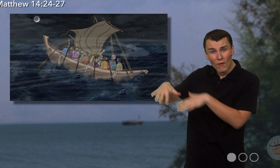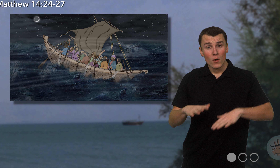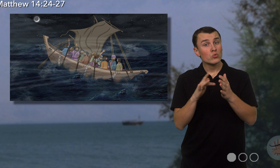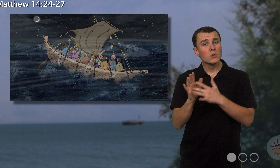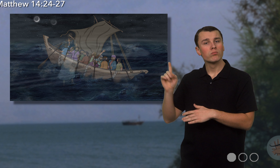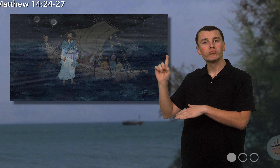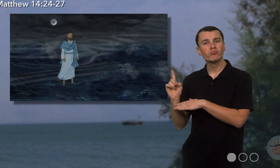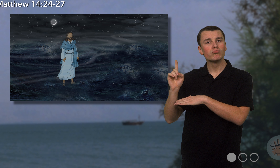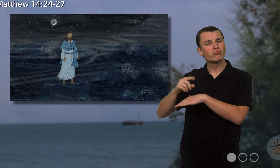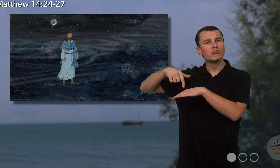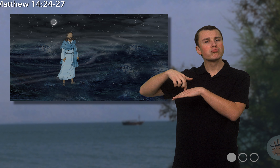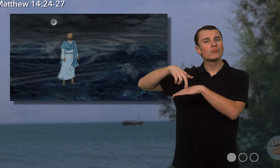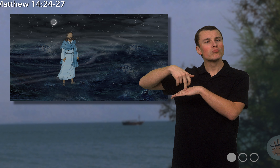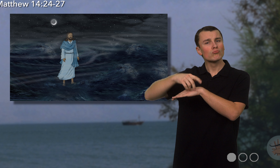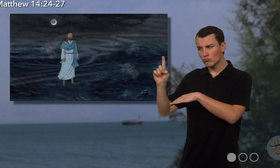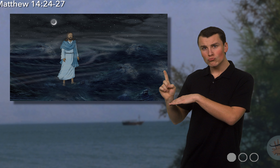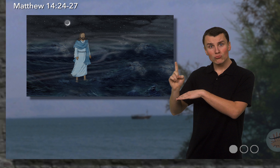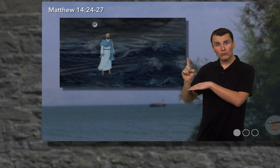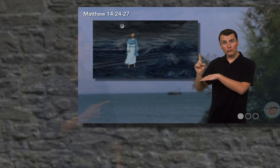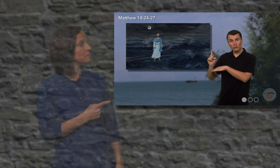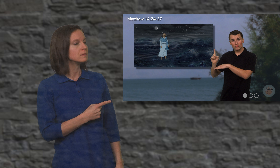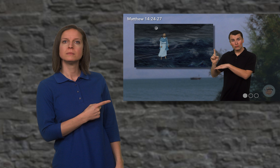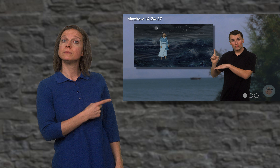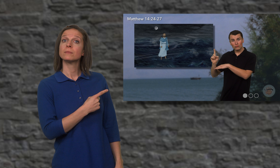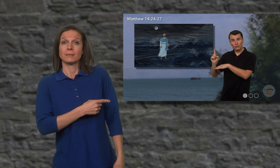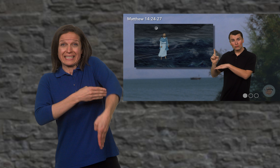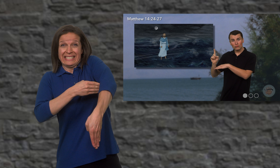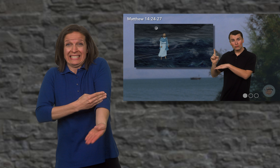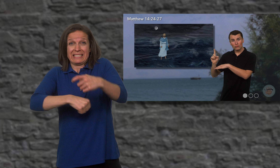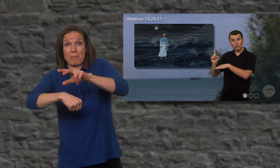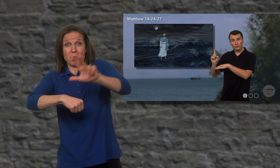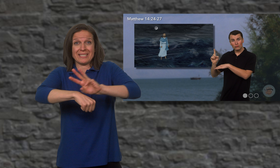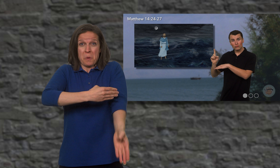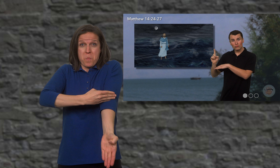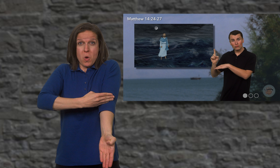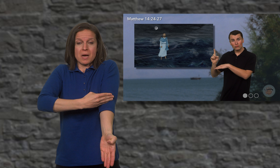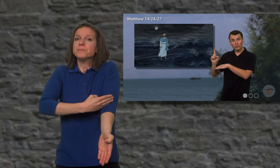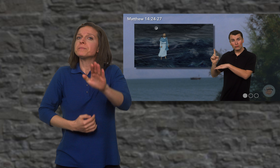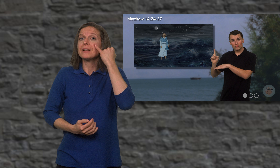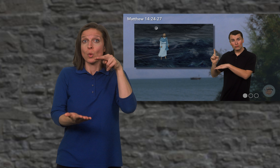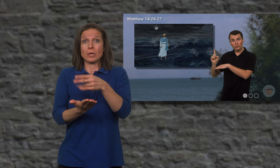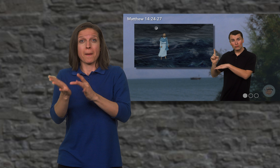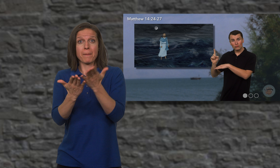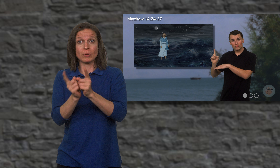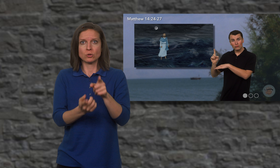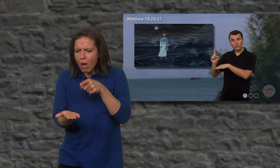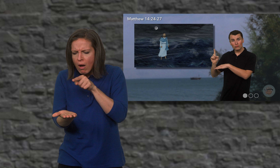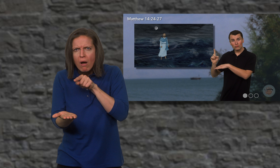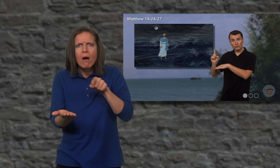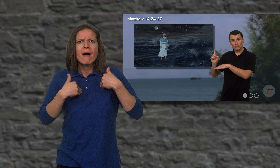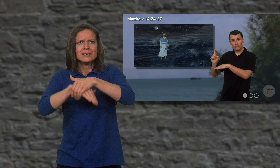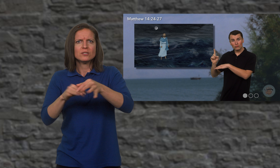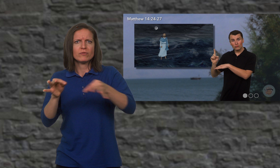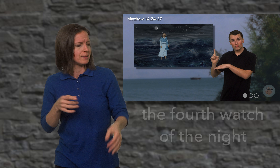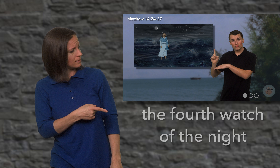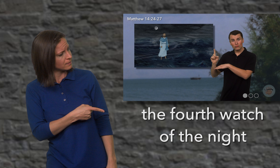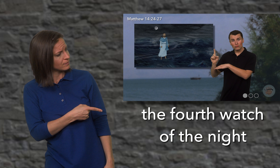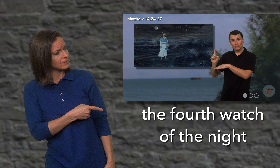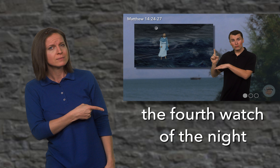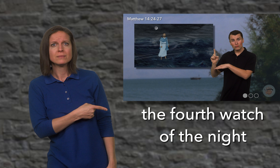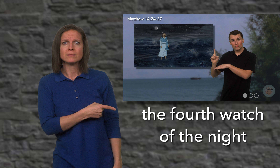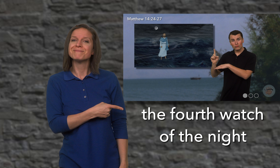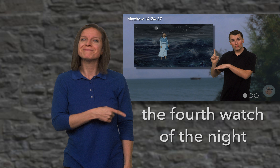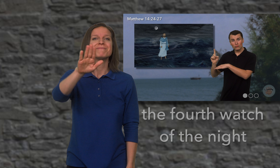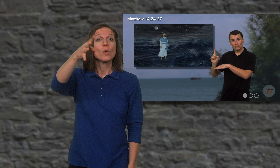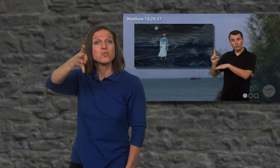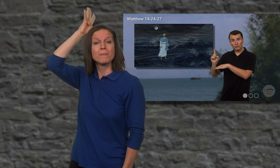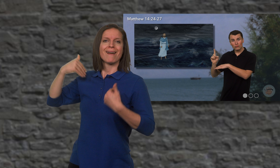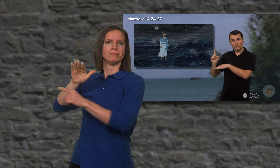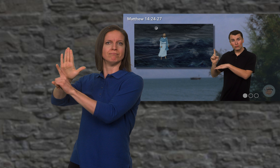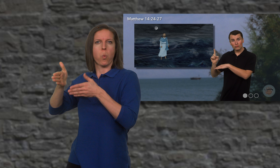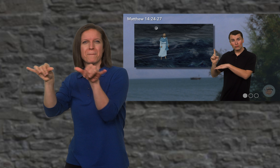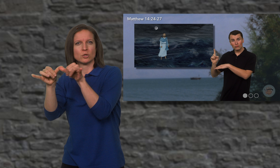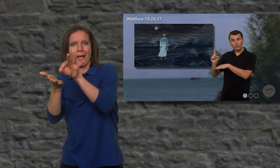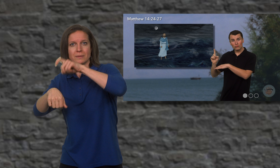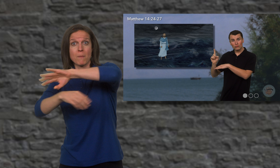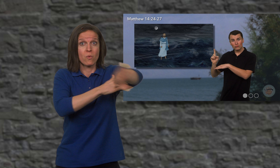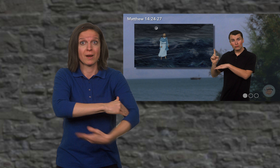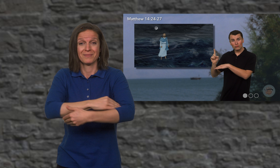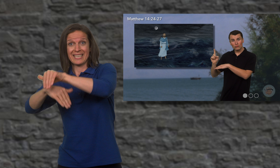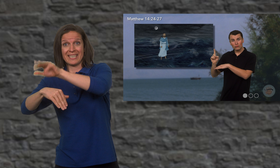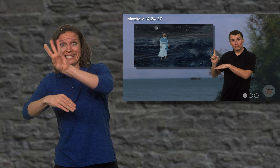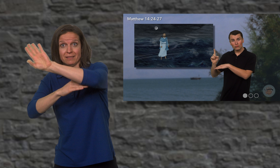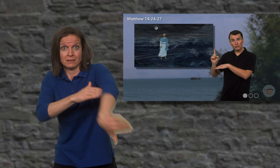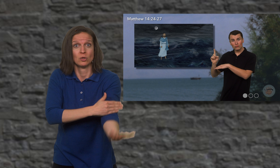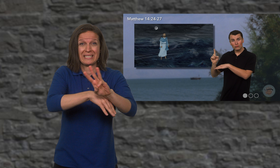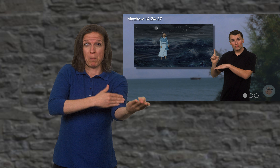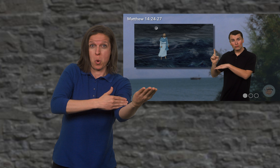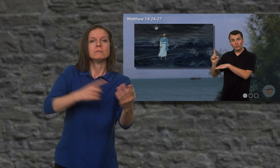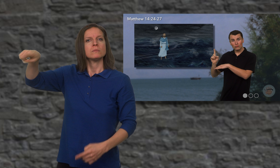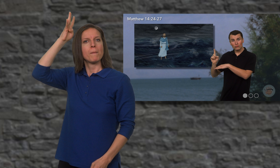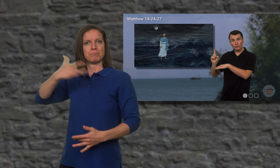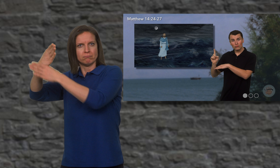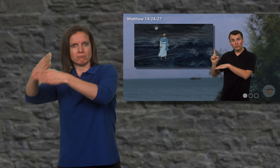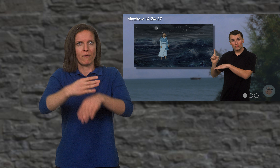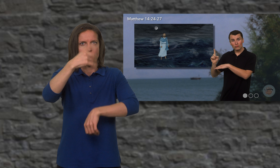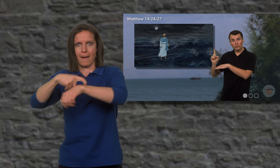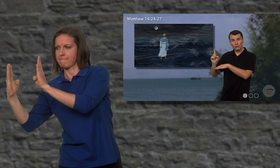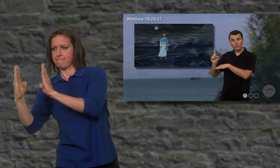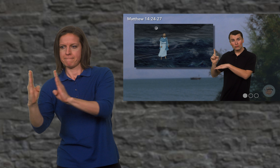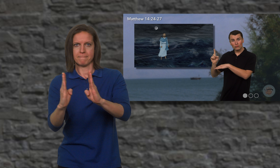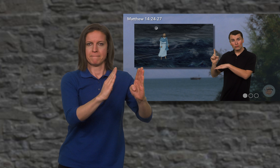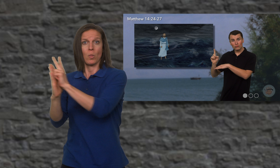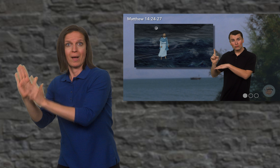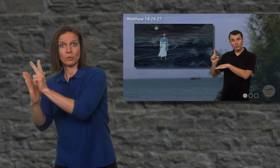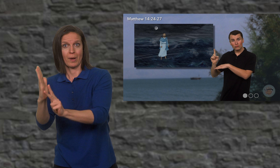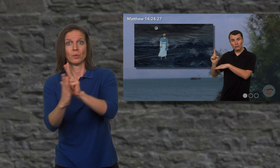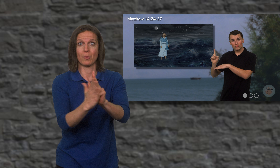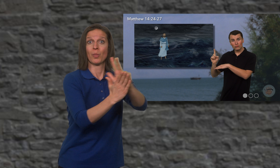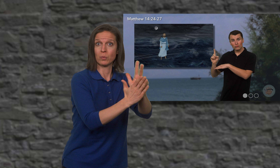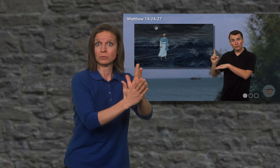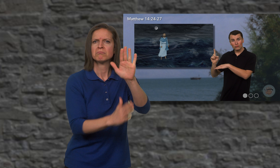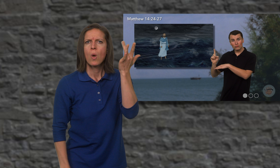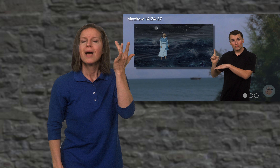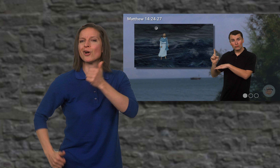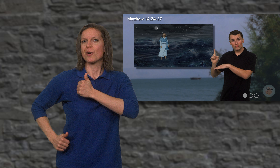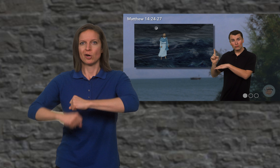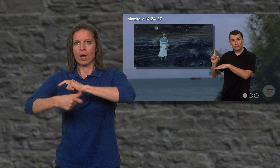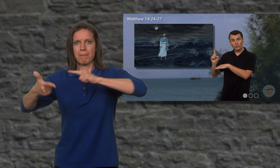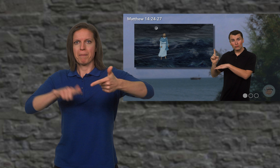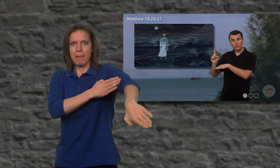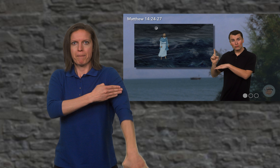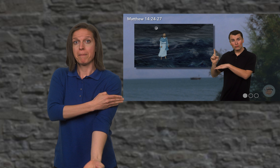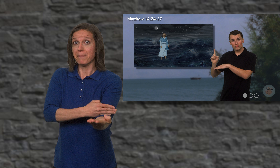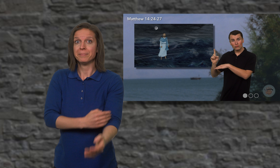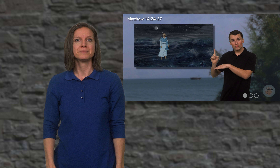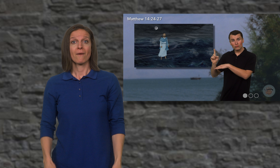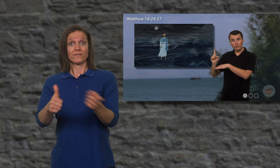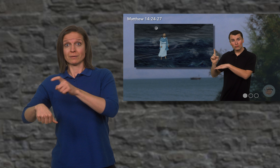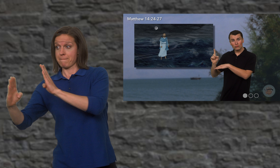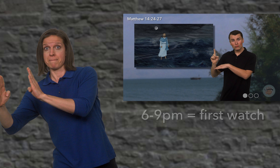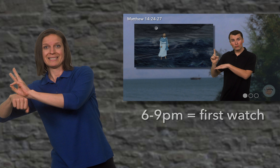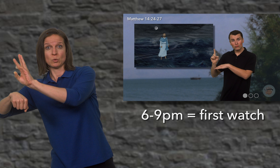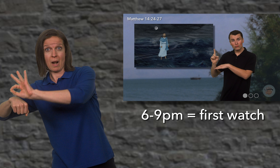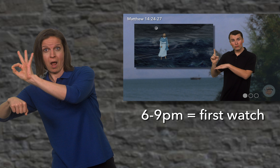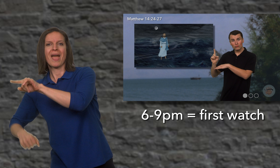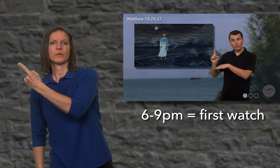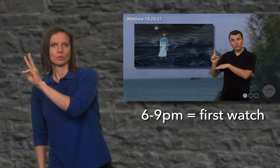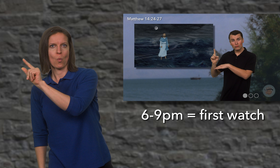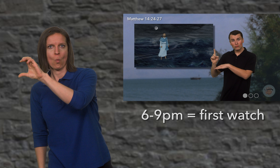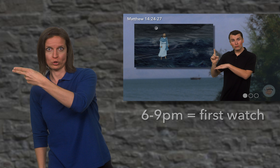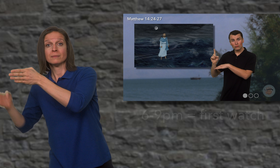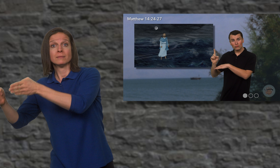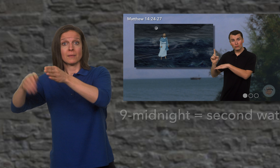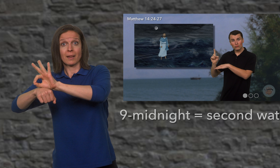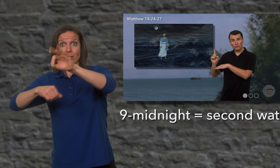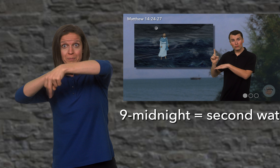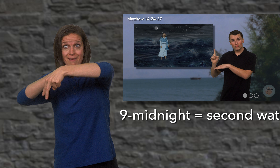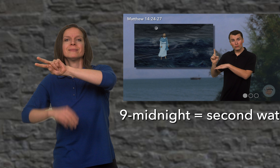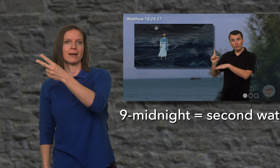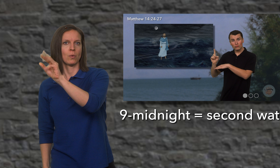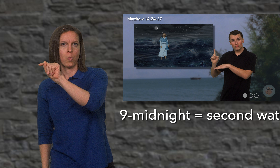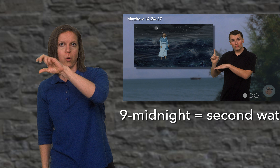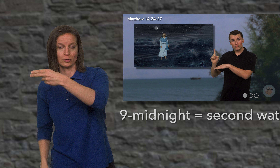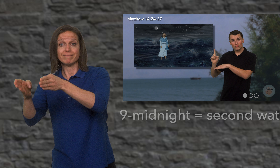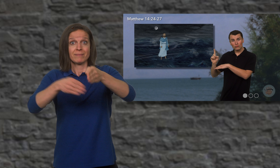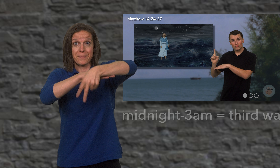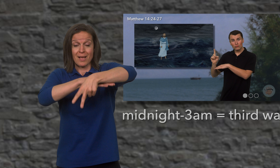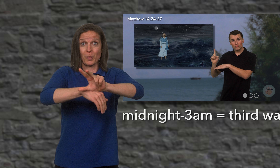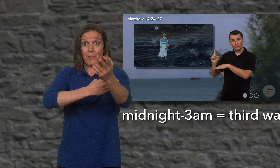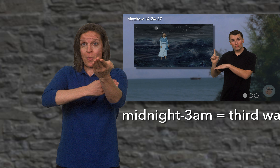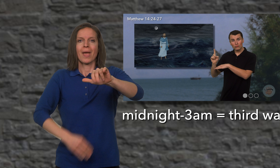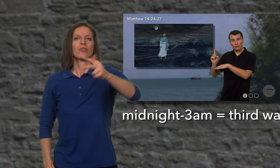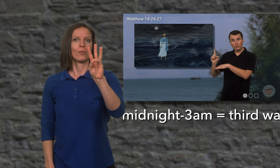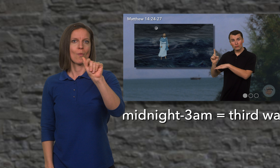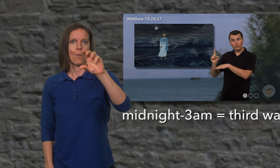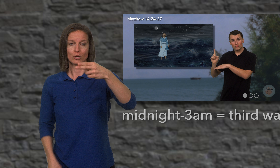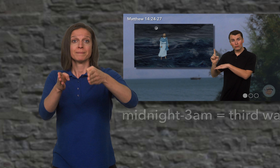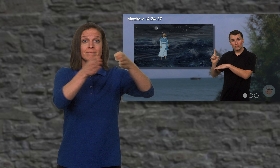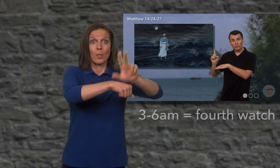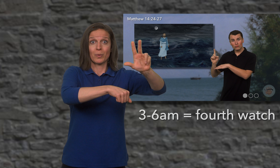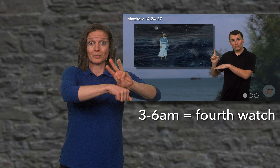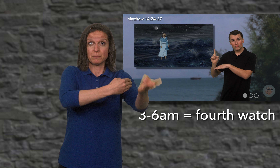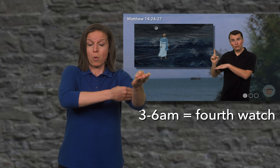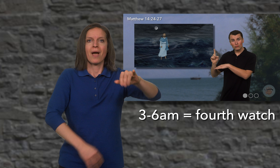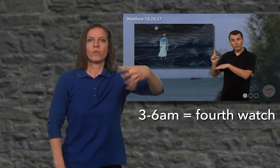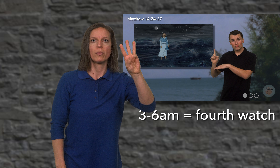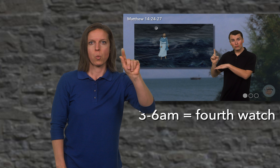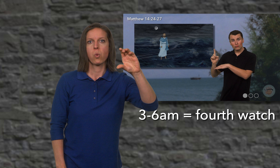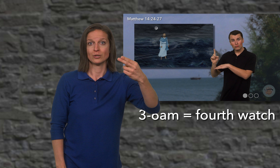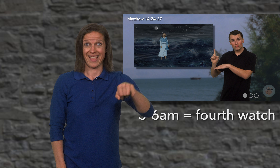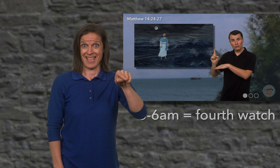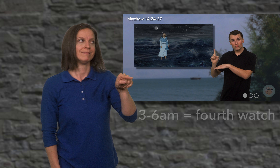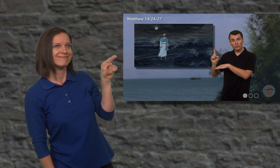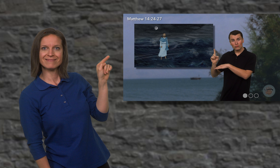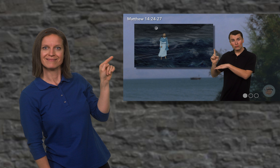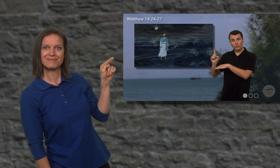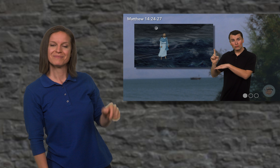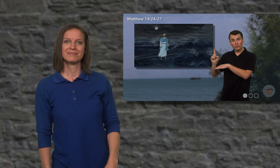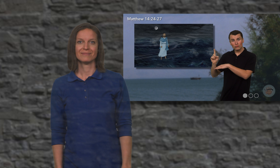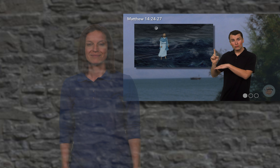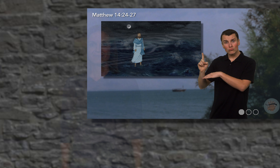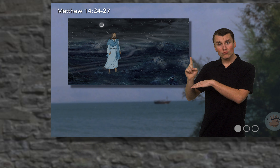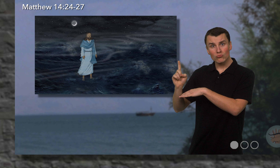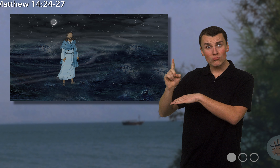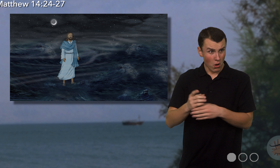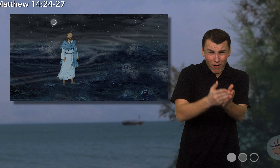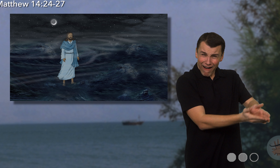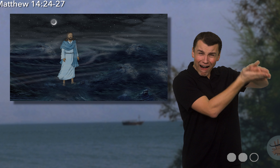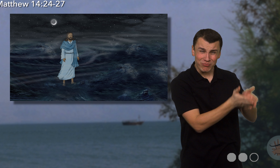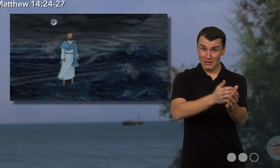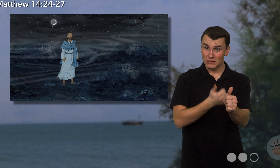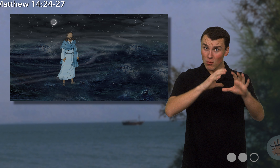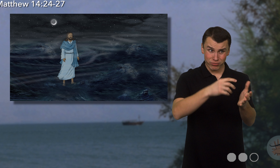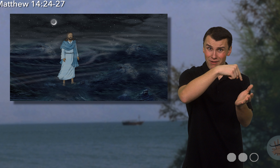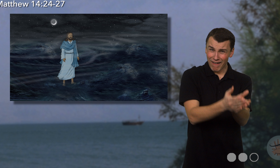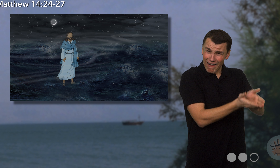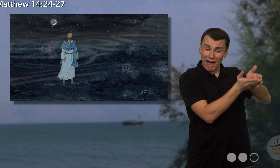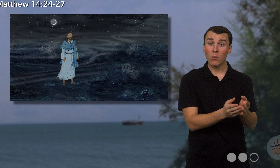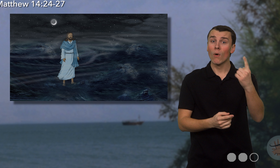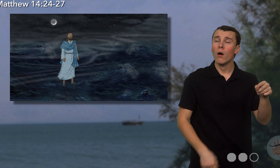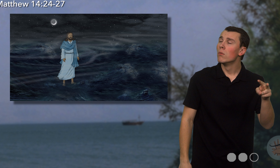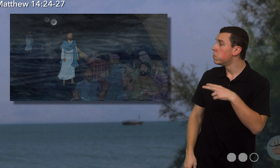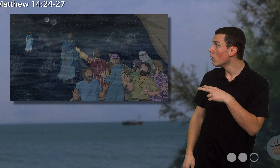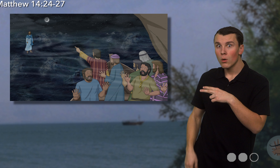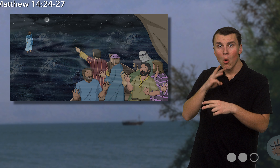During the fourth watch of the night, Jesus went out to them, walking on the sea.